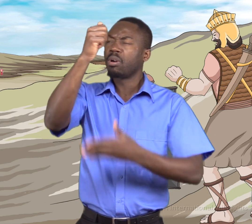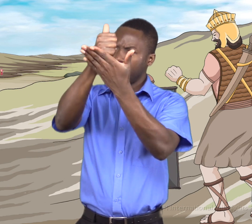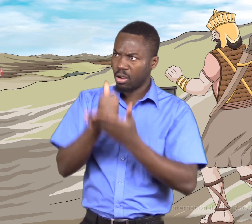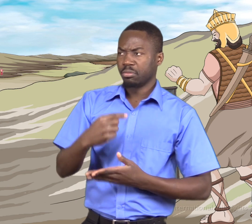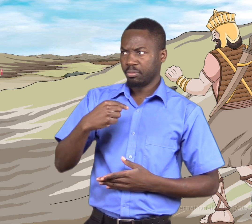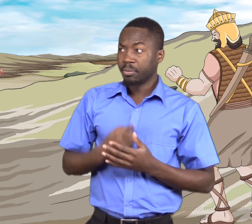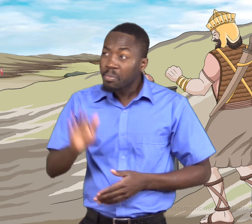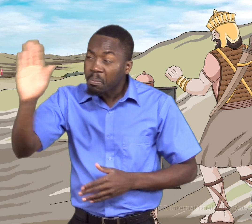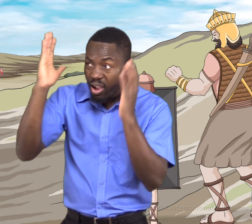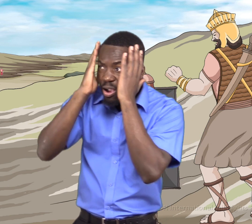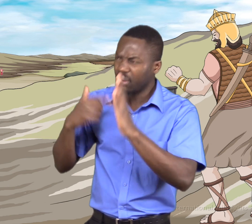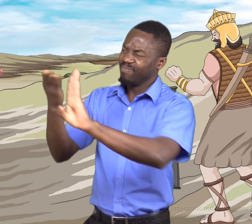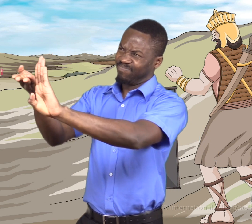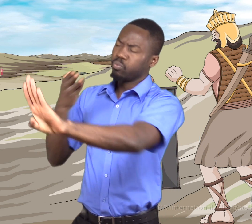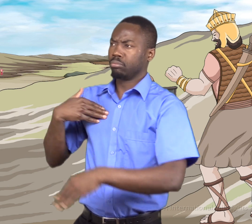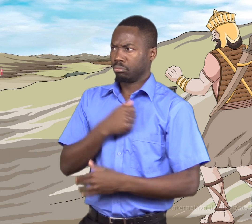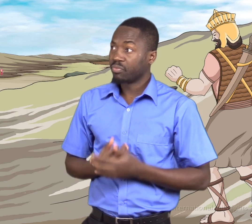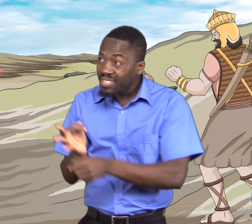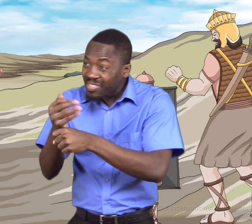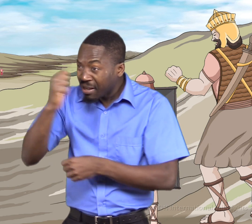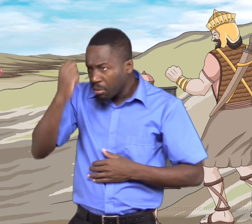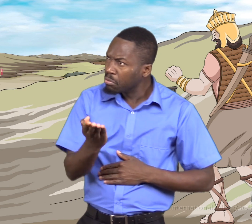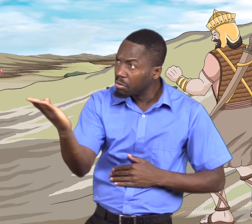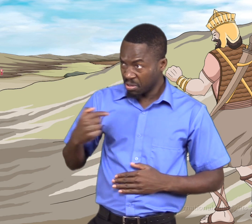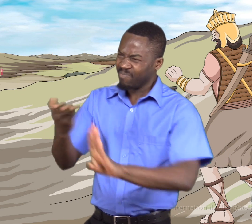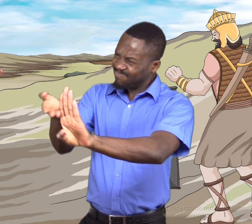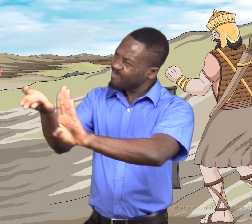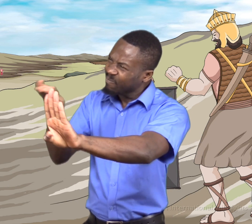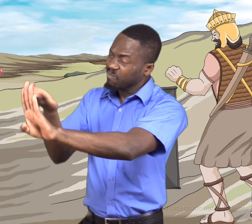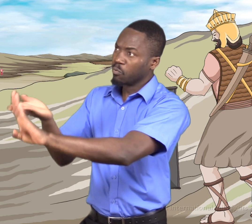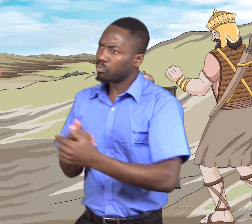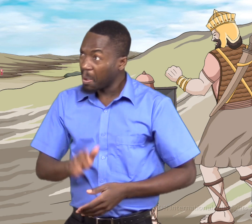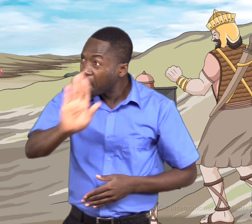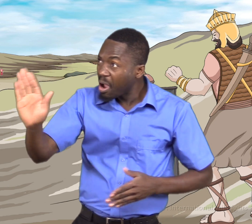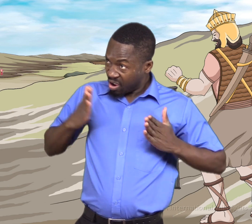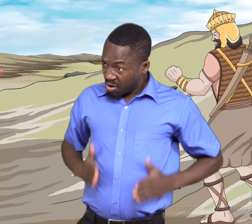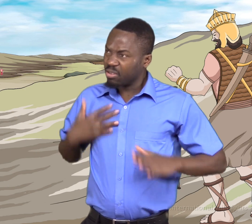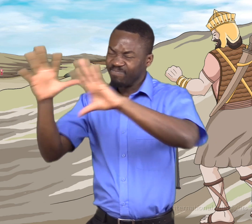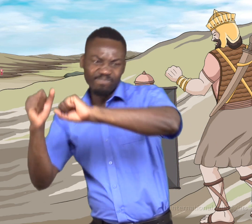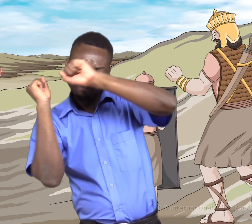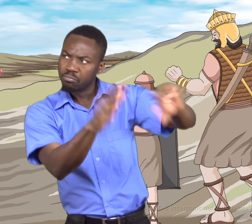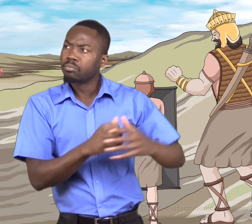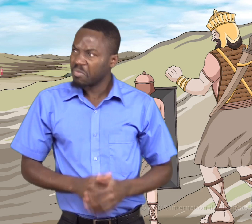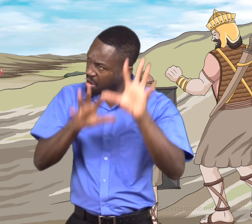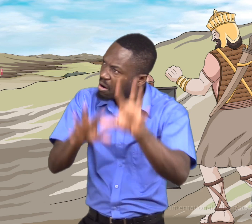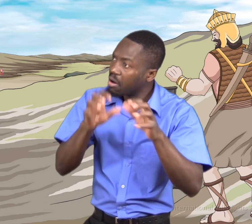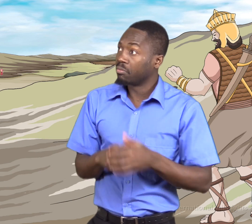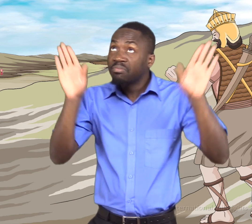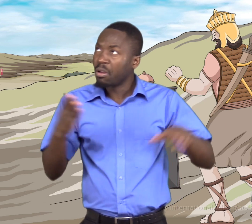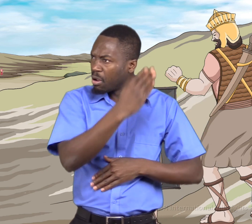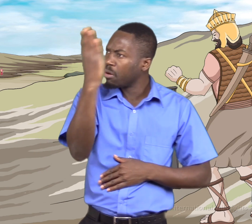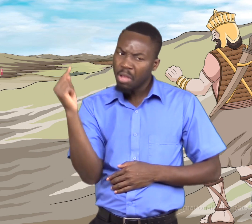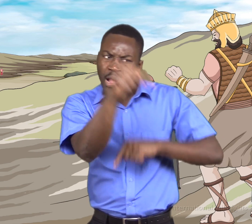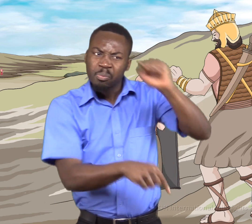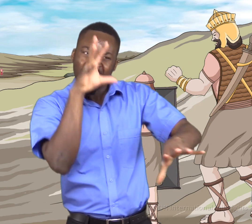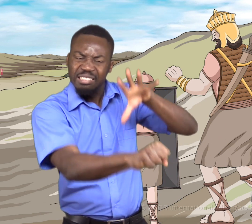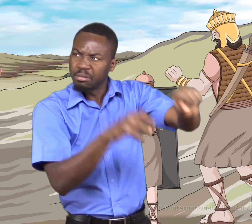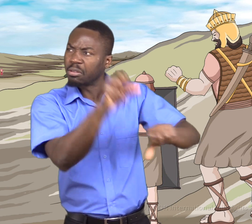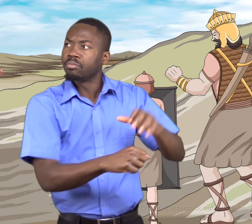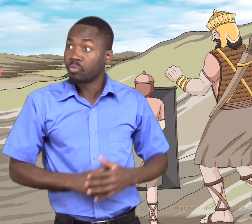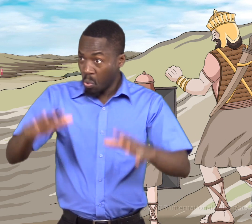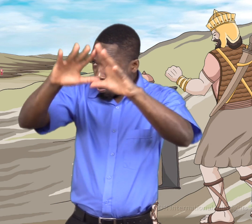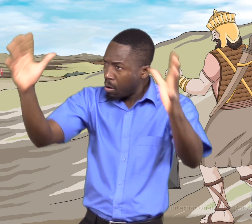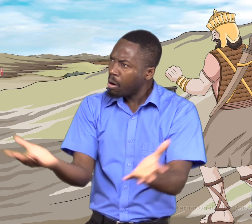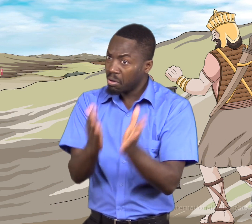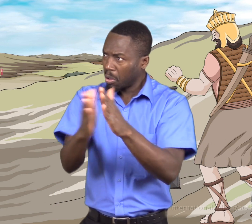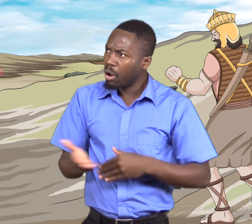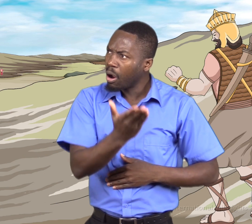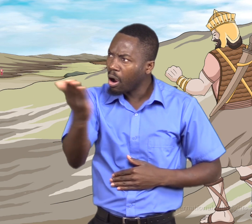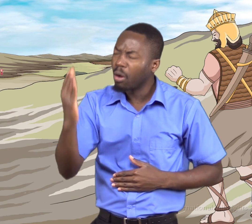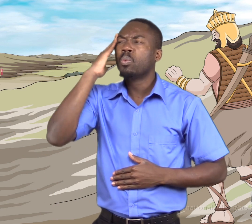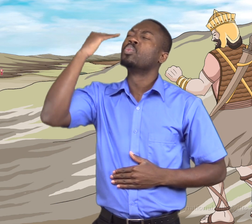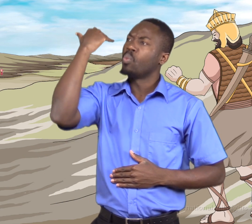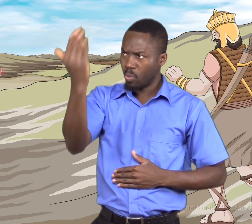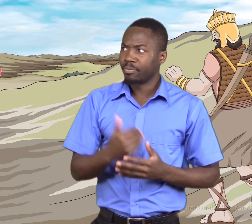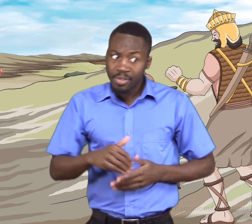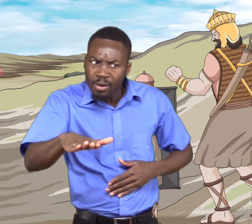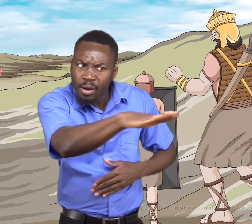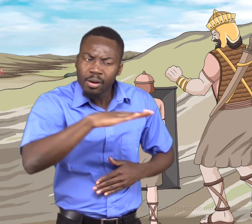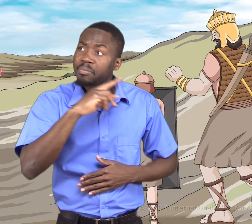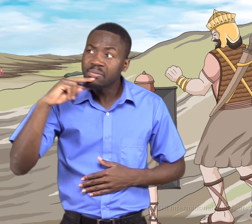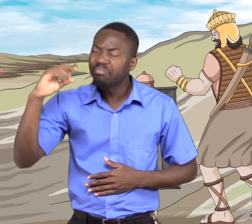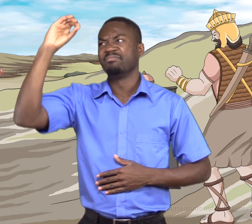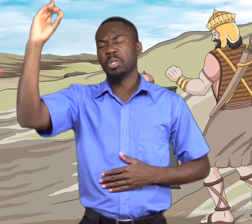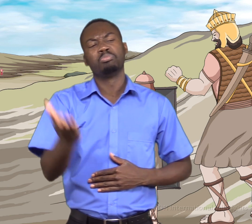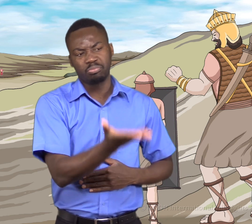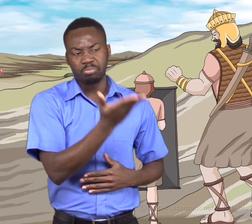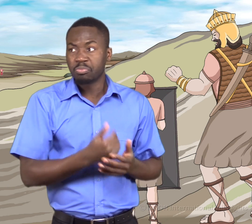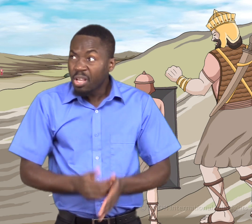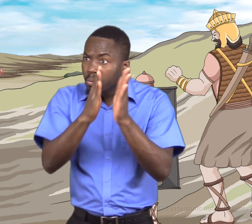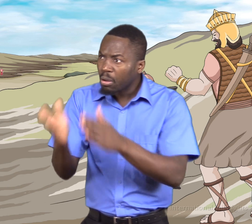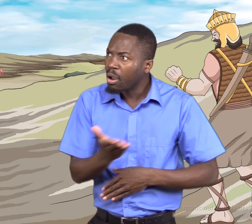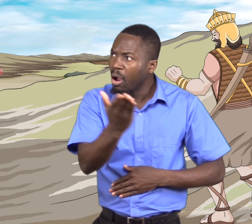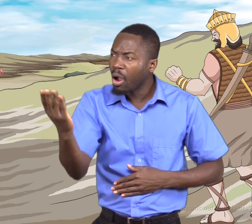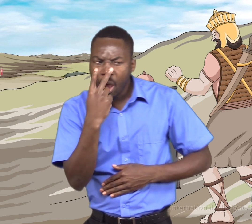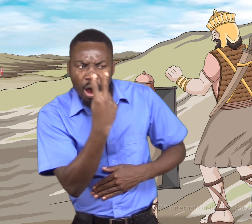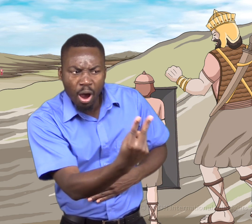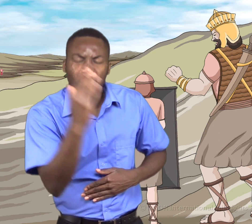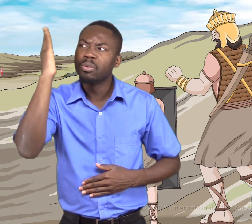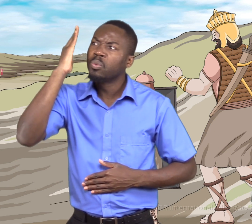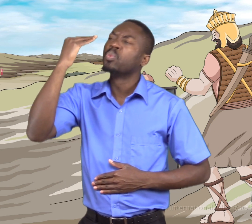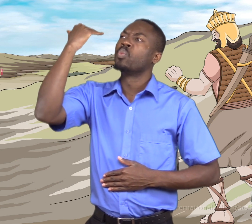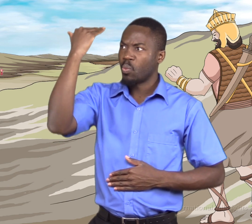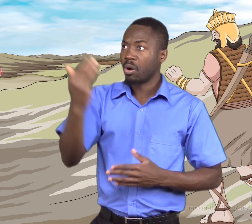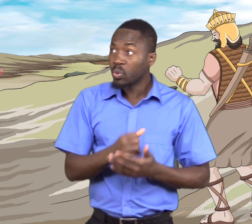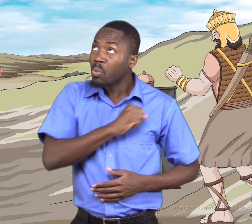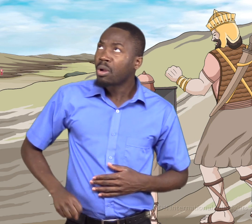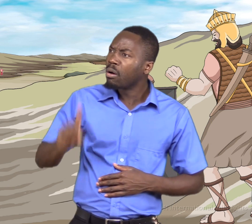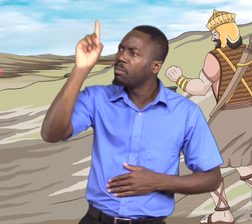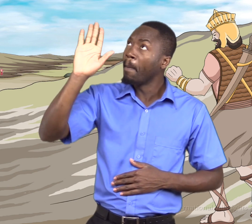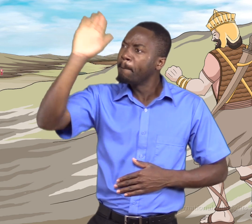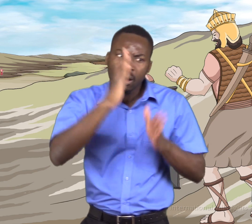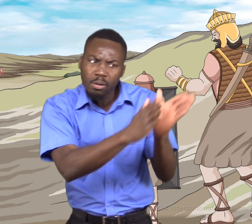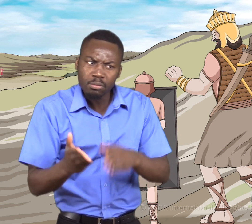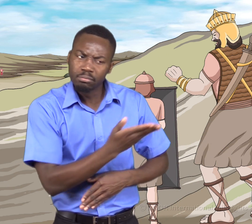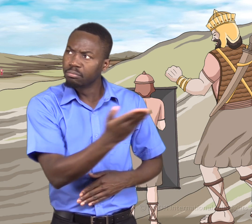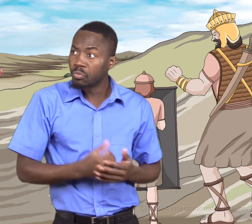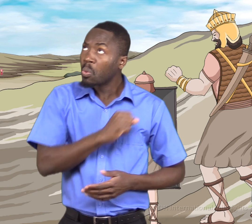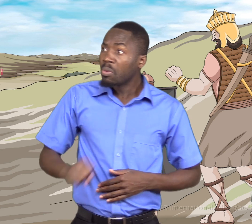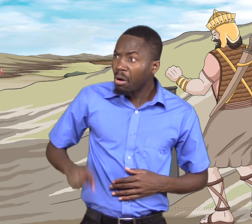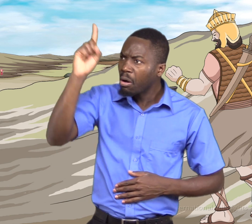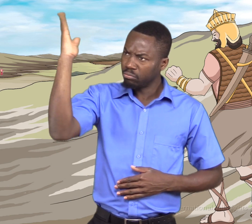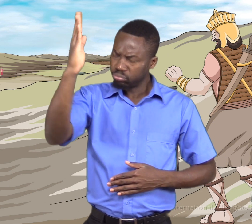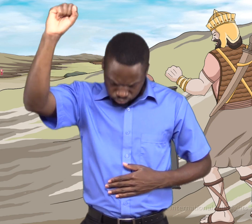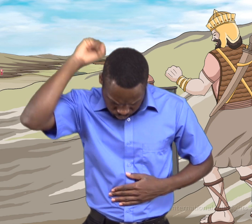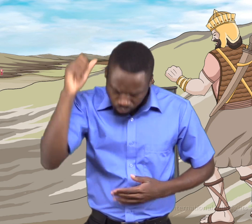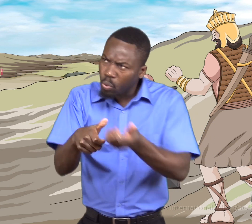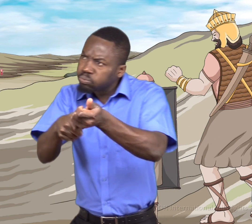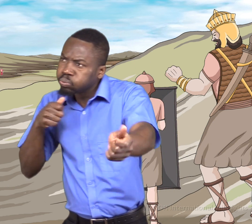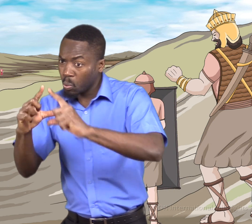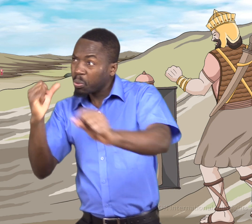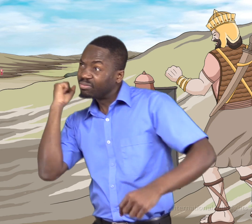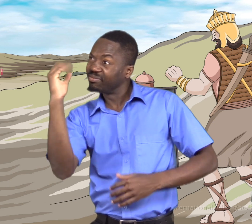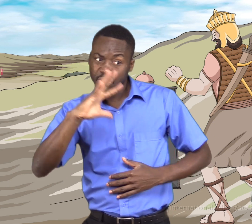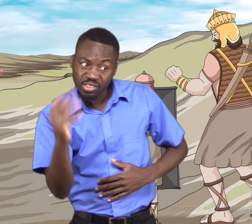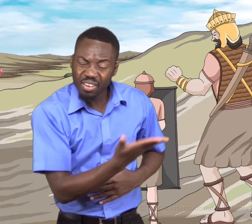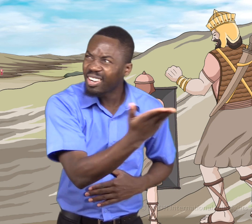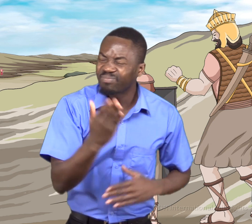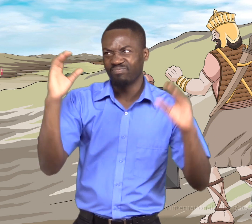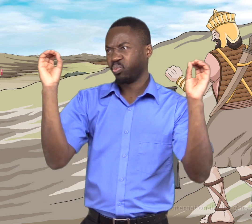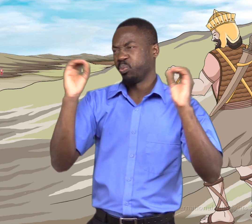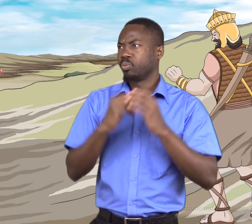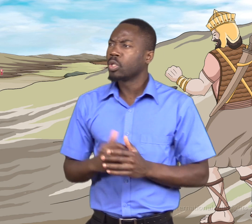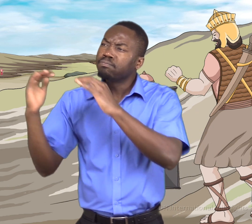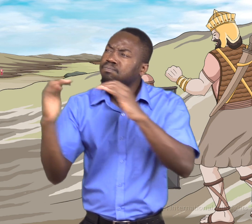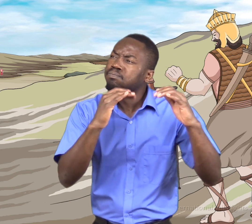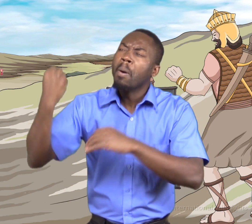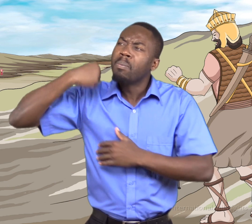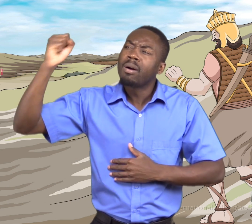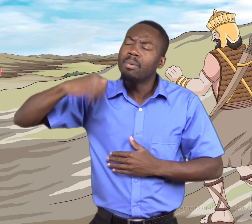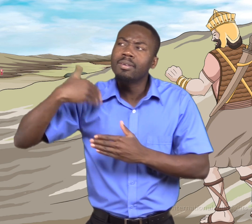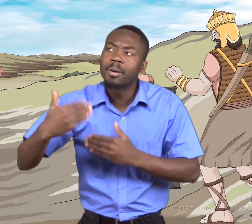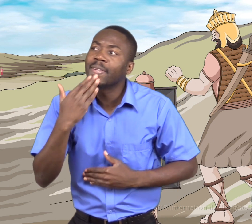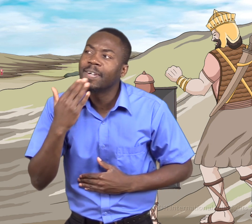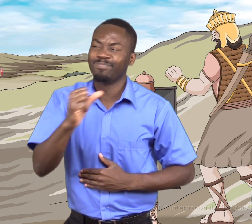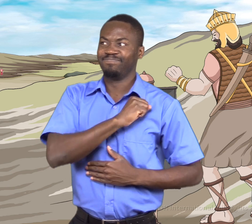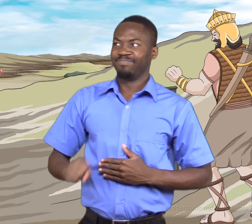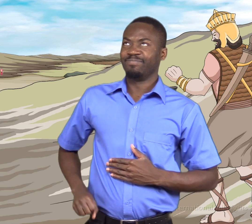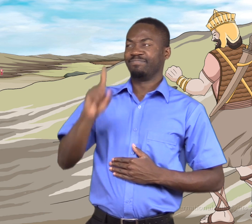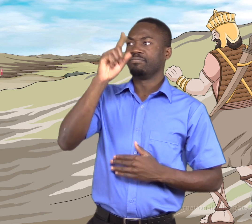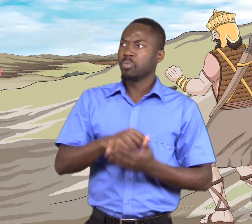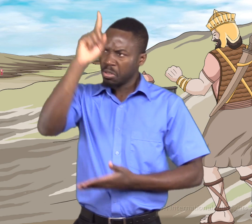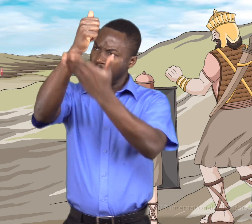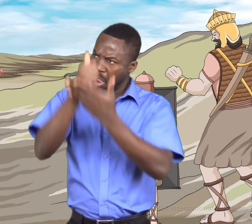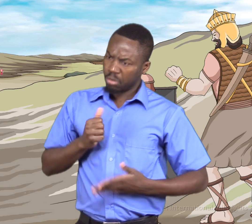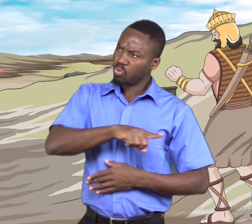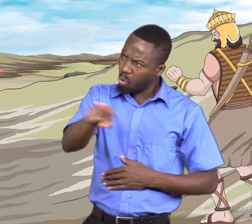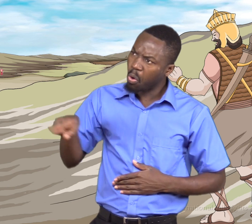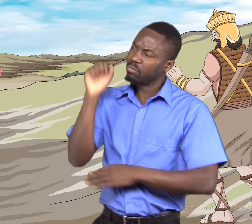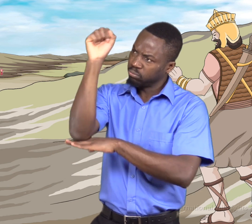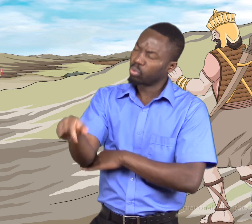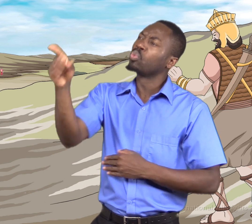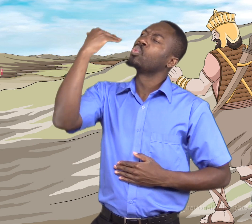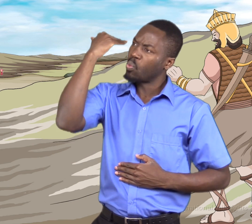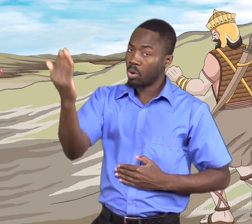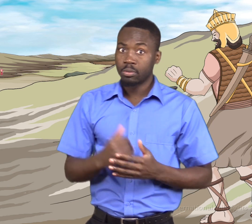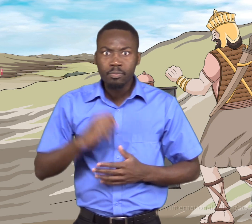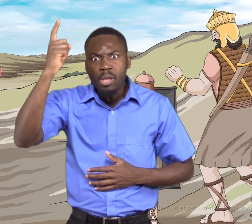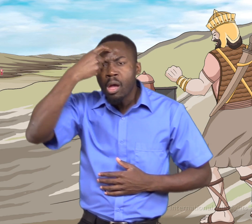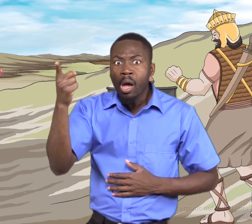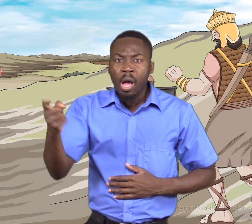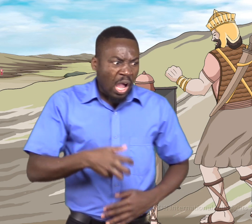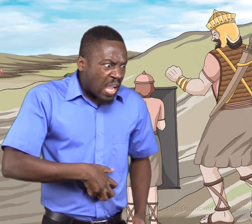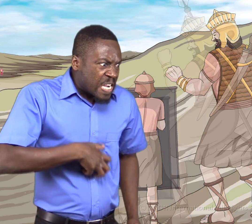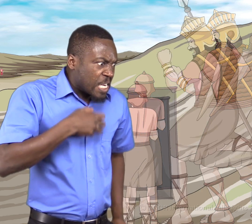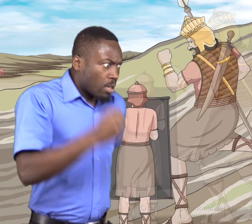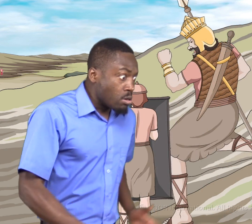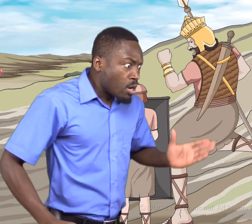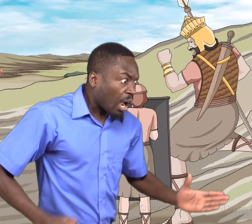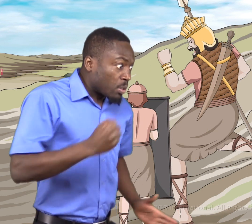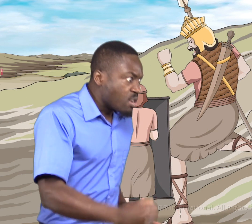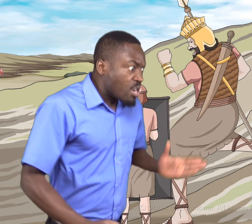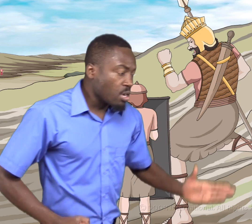This day I will strike you down, cut off your head, and give the carcasses of the Philistines to the birds of the air and the creatures of the earth. Then the whole world will know that there is a God in Israel. And all those assembled here will know that it is not by sword or spear that the LORD saves; for the battle is the LORD’s, and He will give all of you into our hands.”